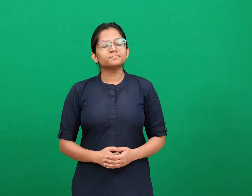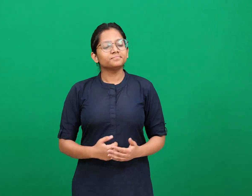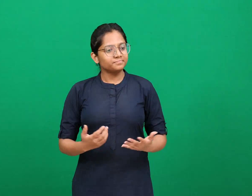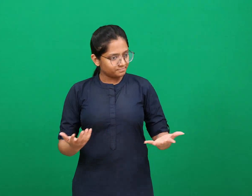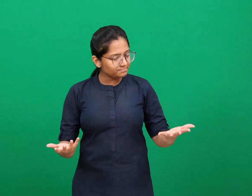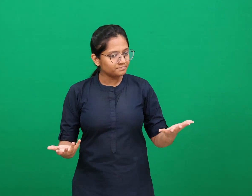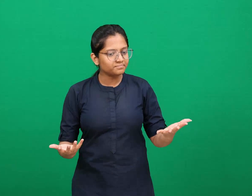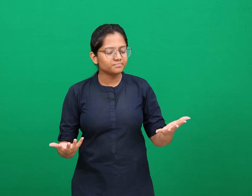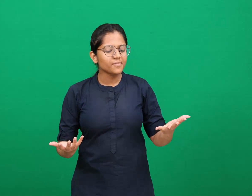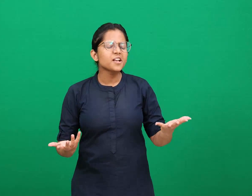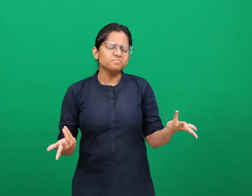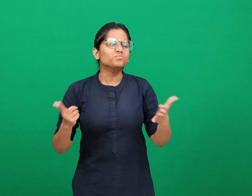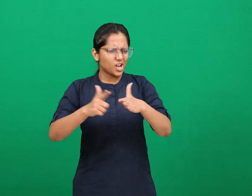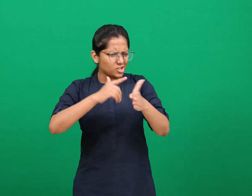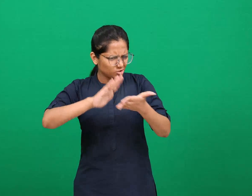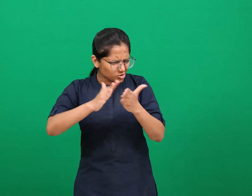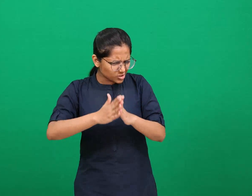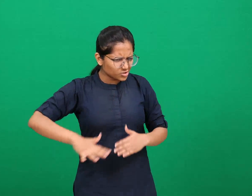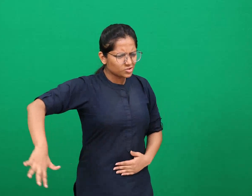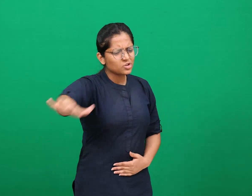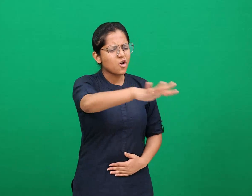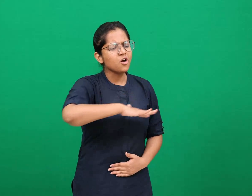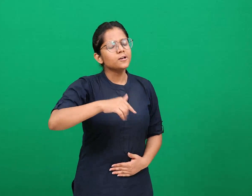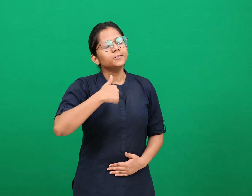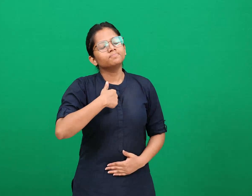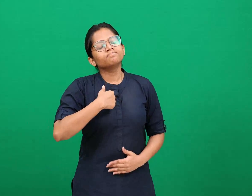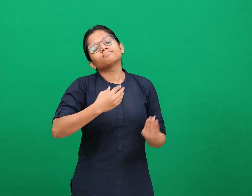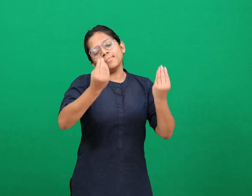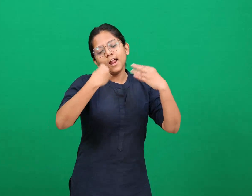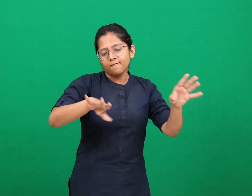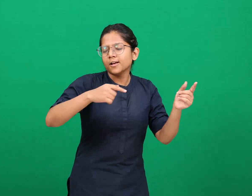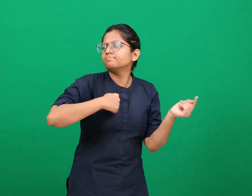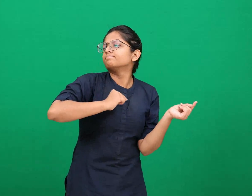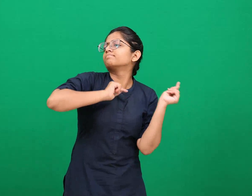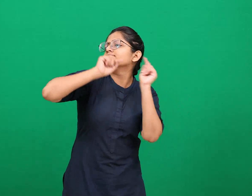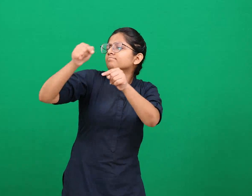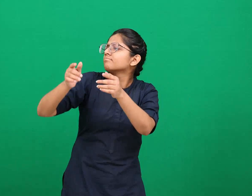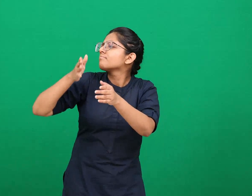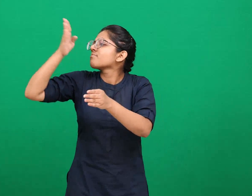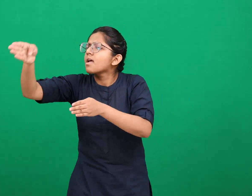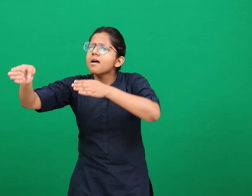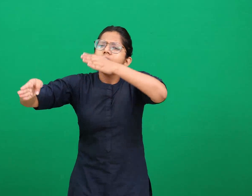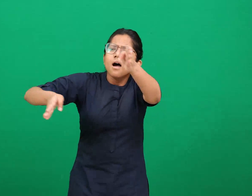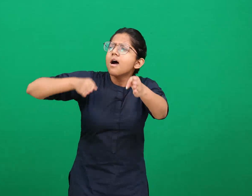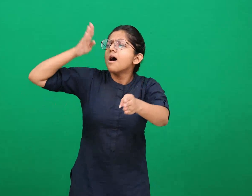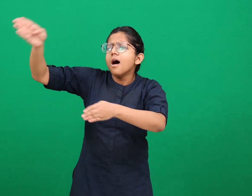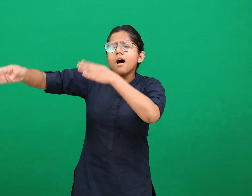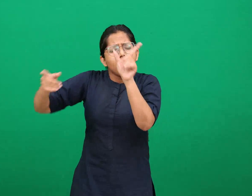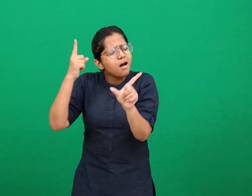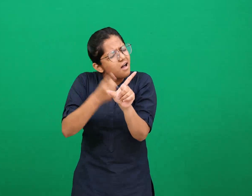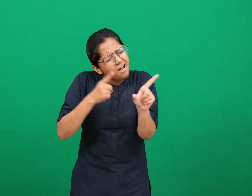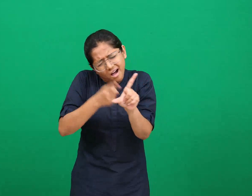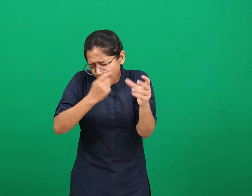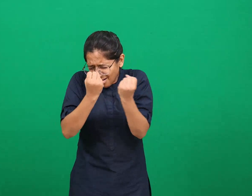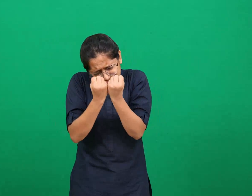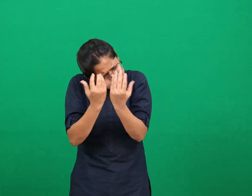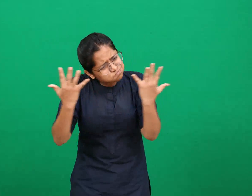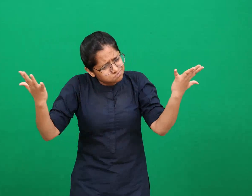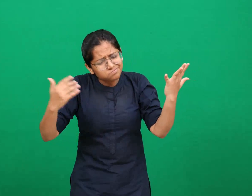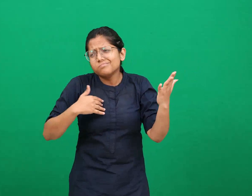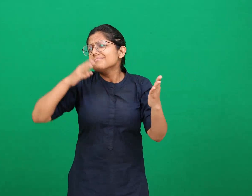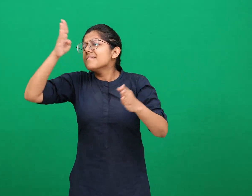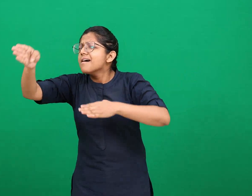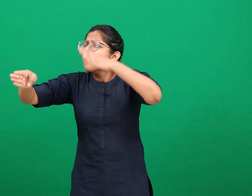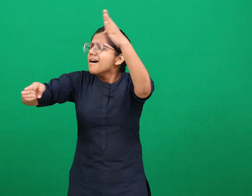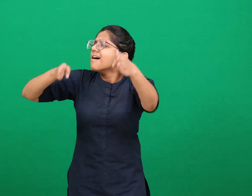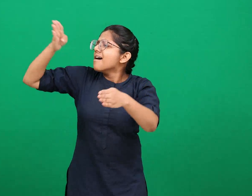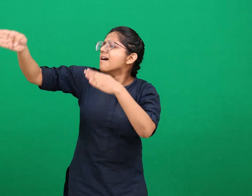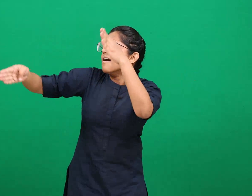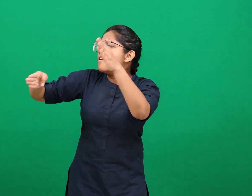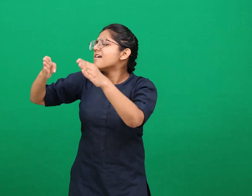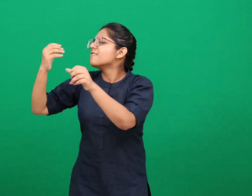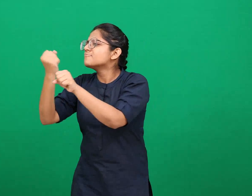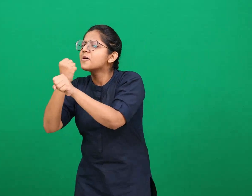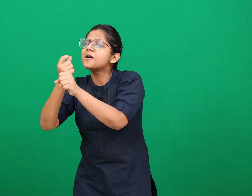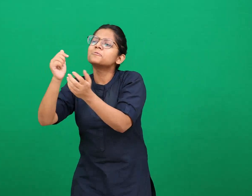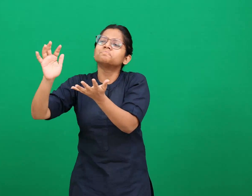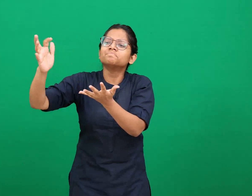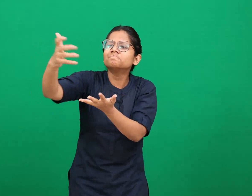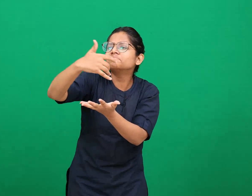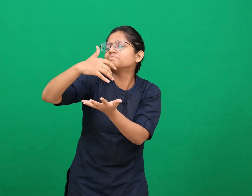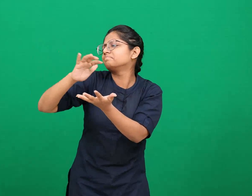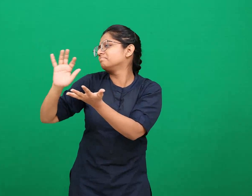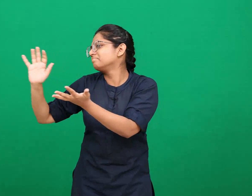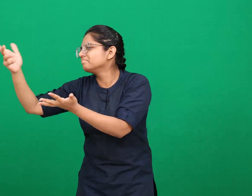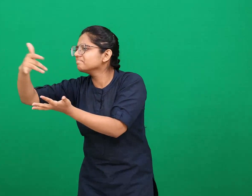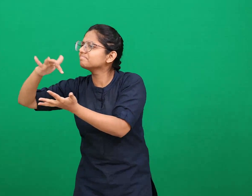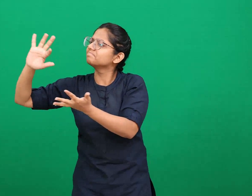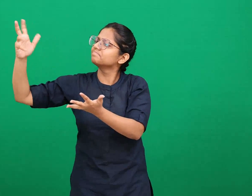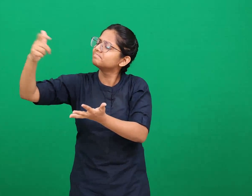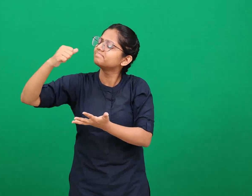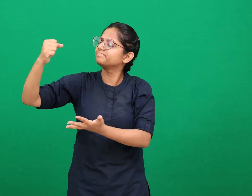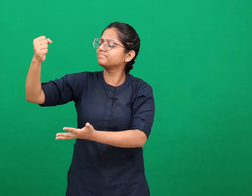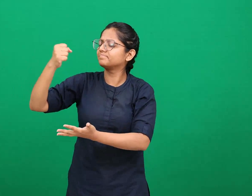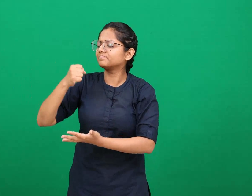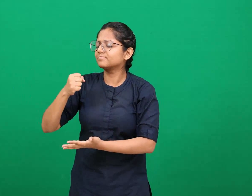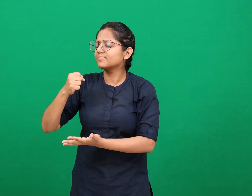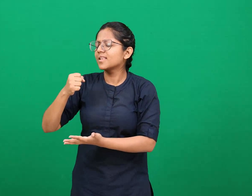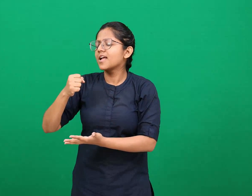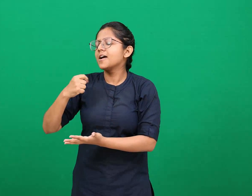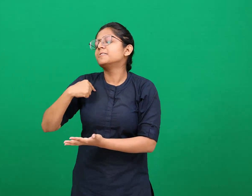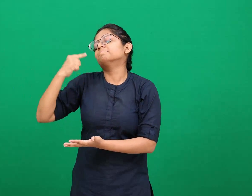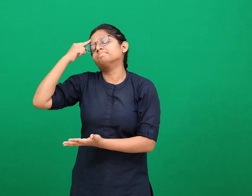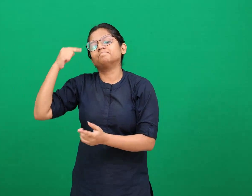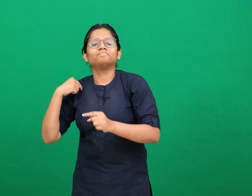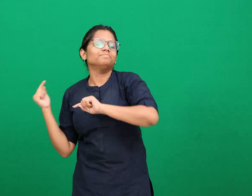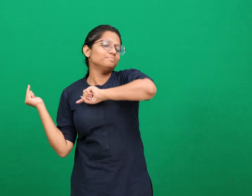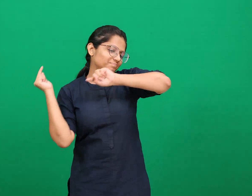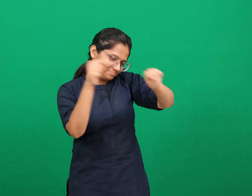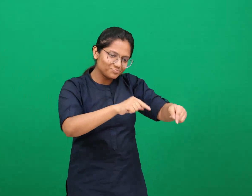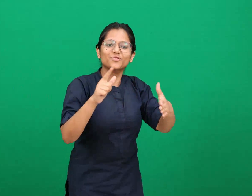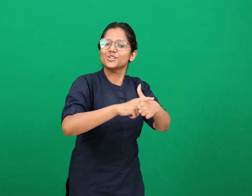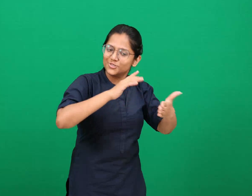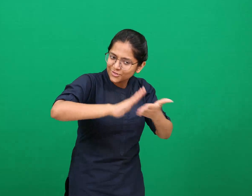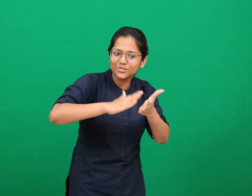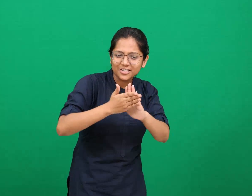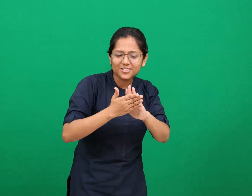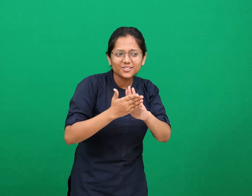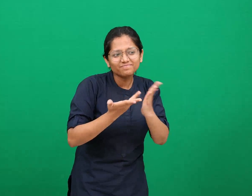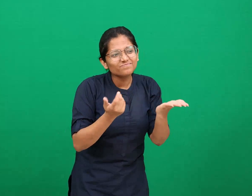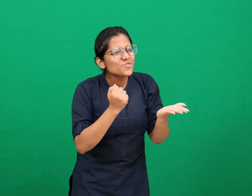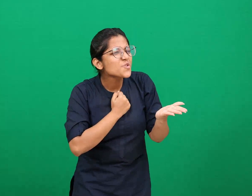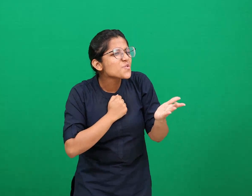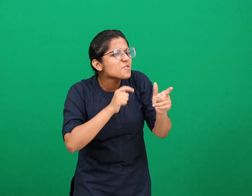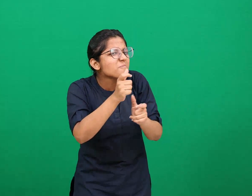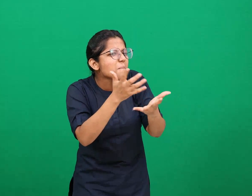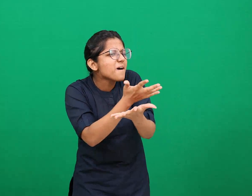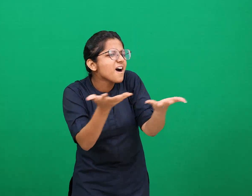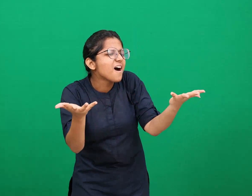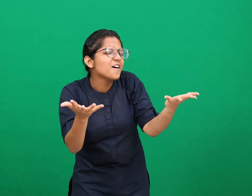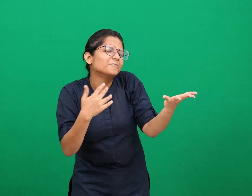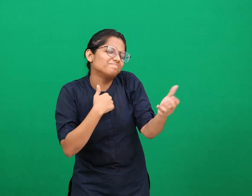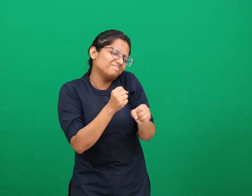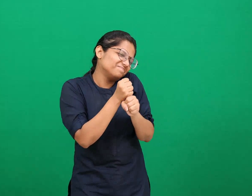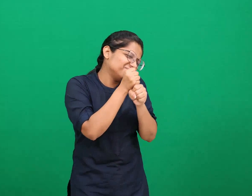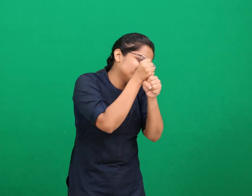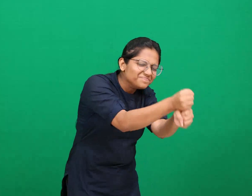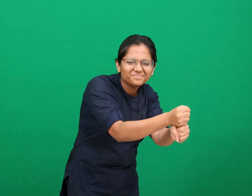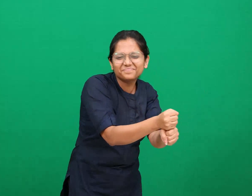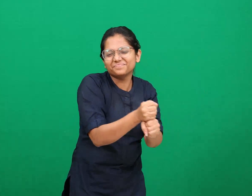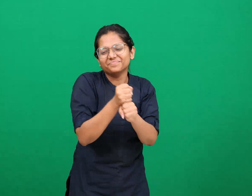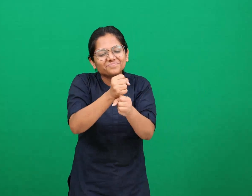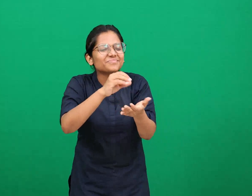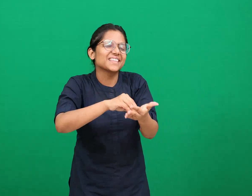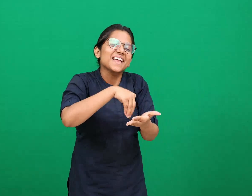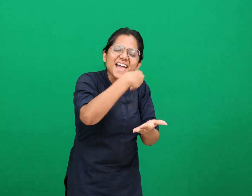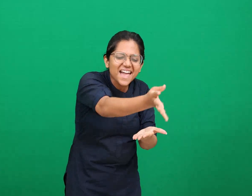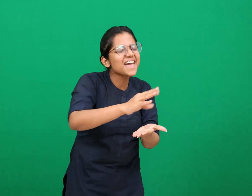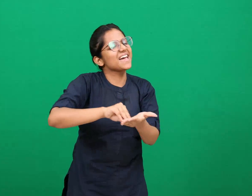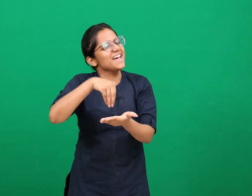After several years, then, I returned to Jerusalem to bring alms to my people and to present offerings.